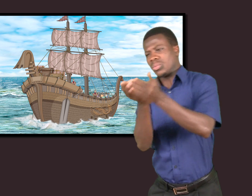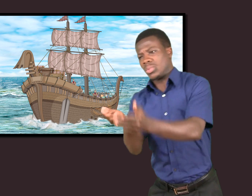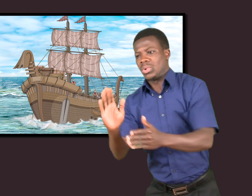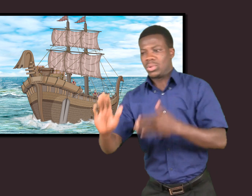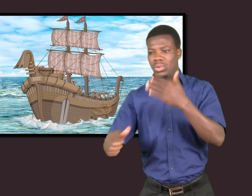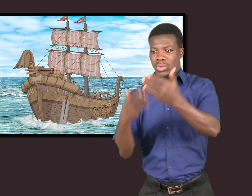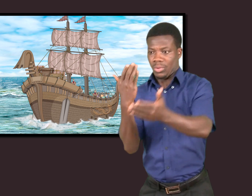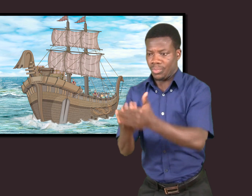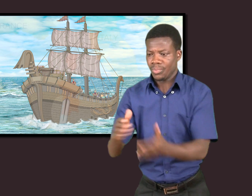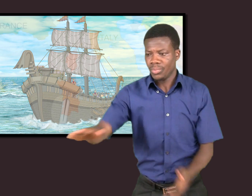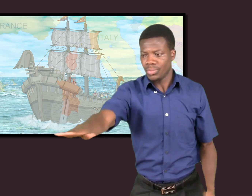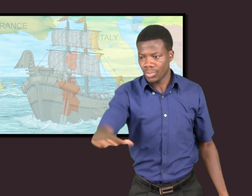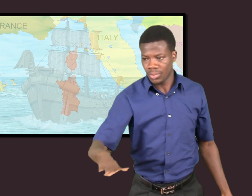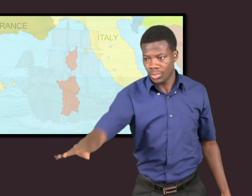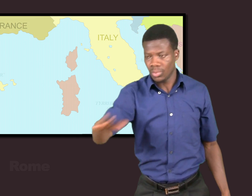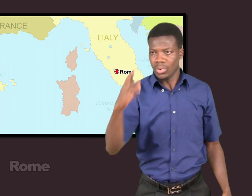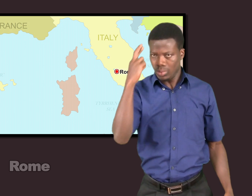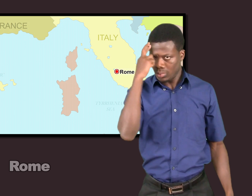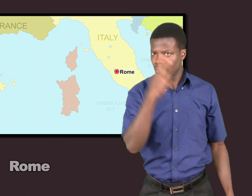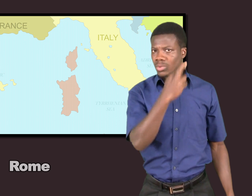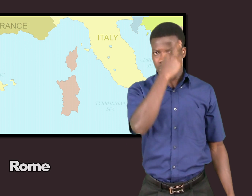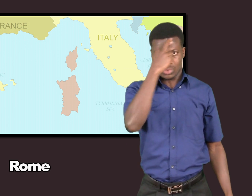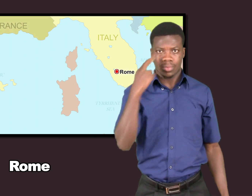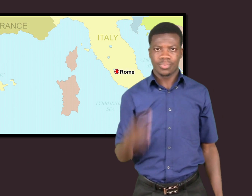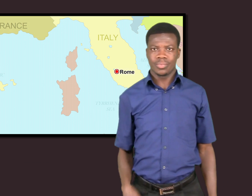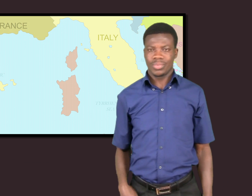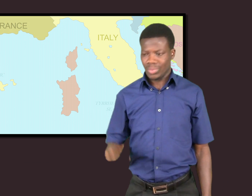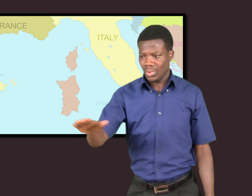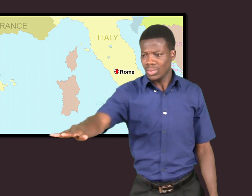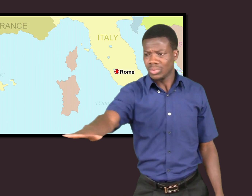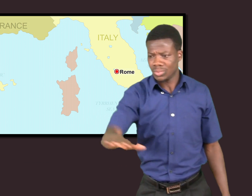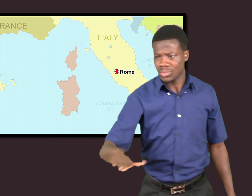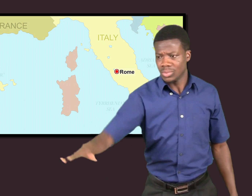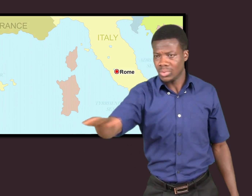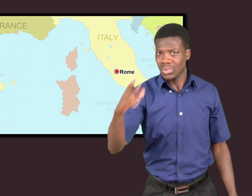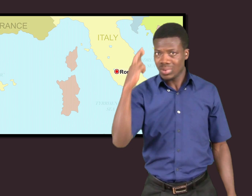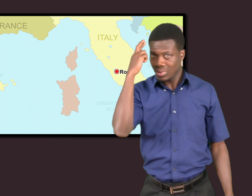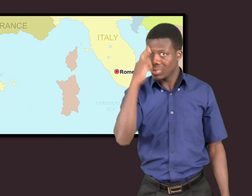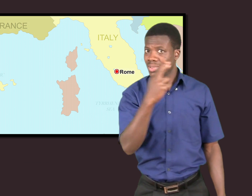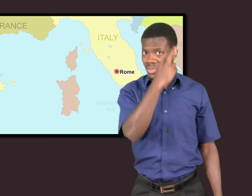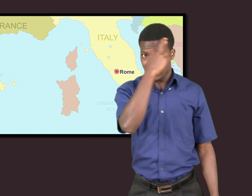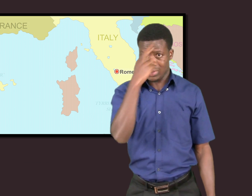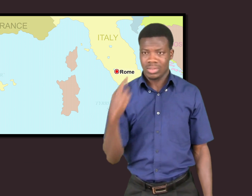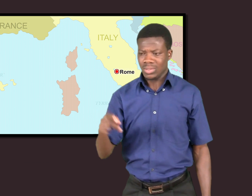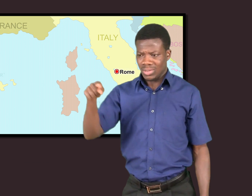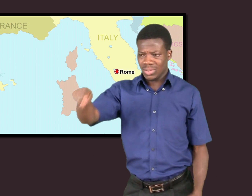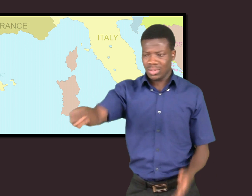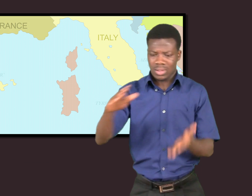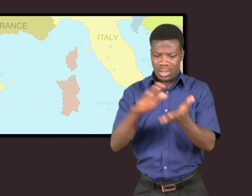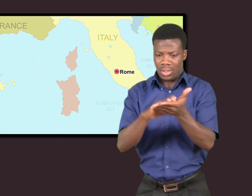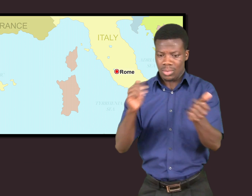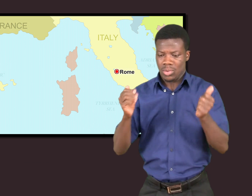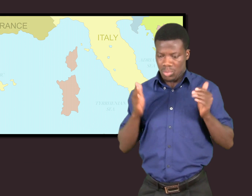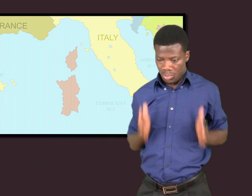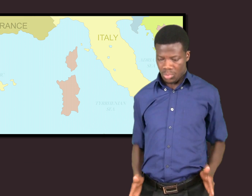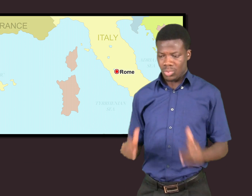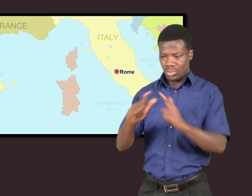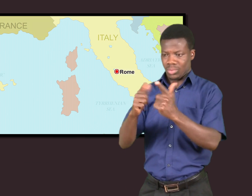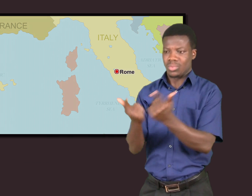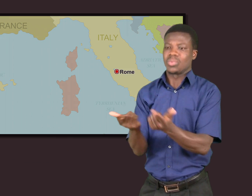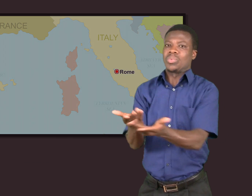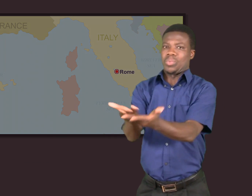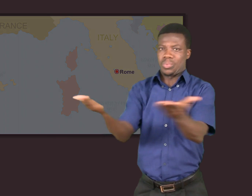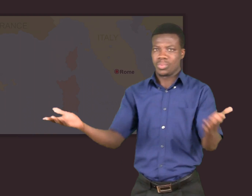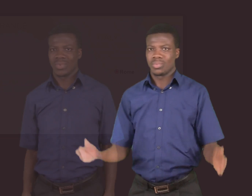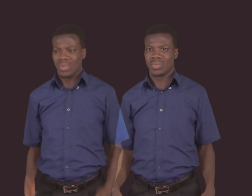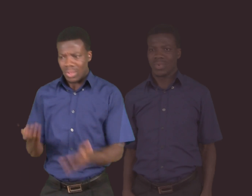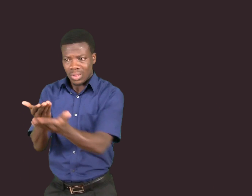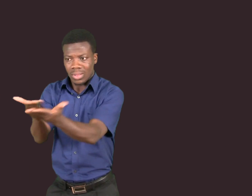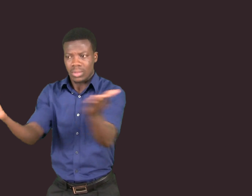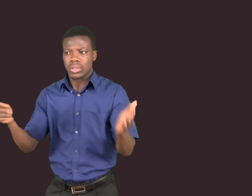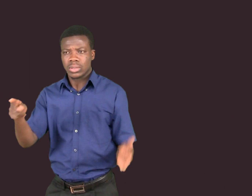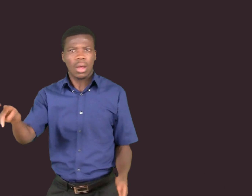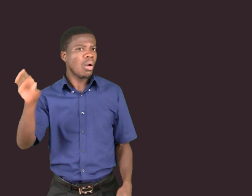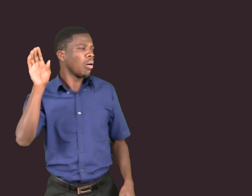And so we came to Rome.